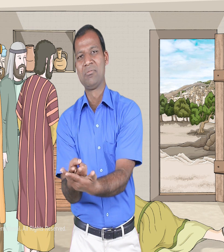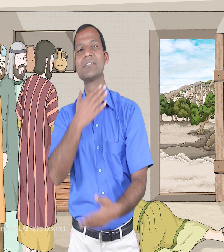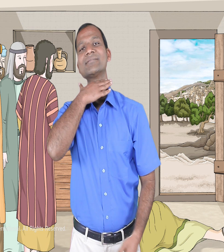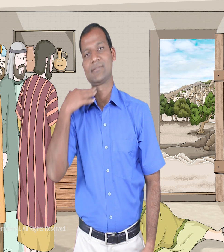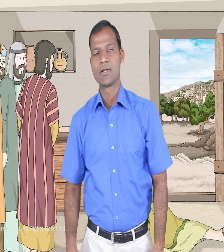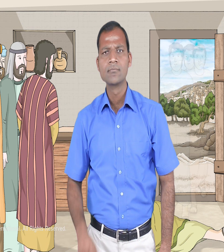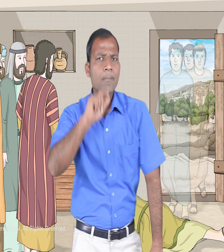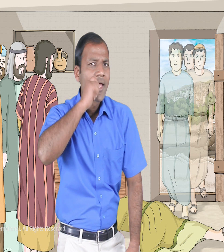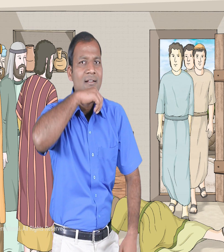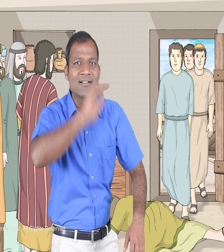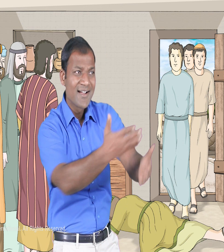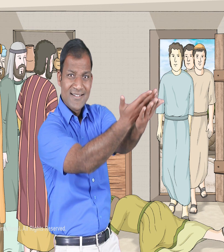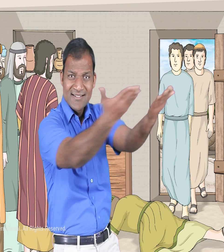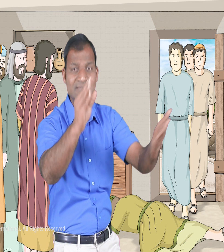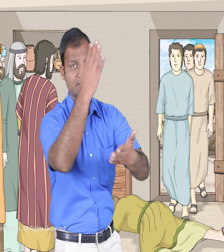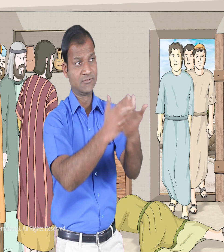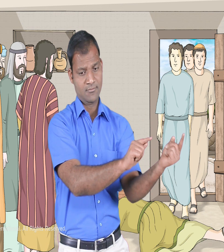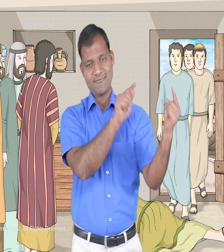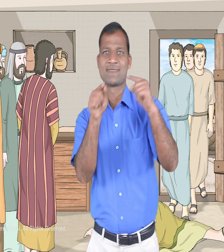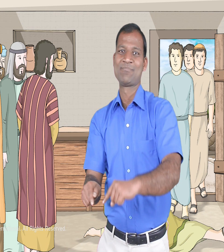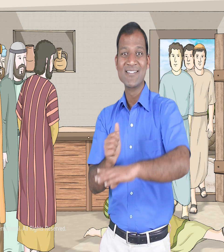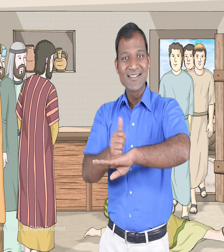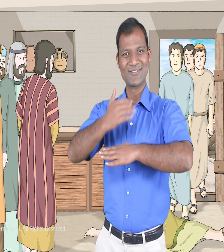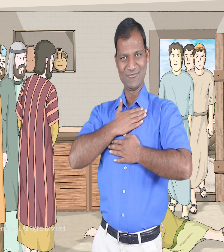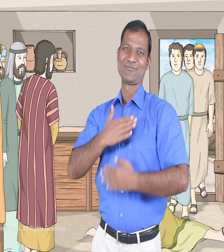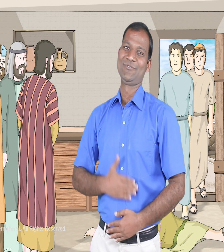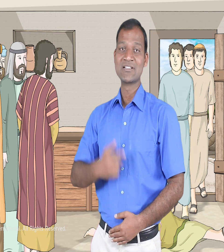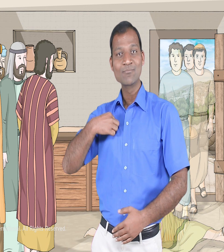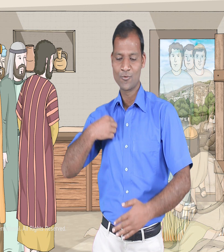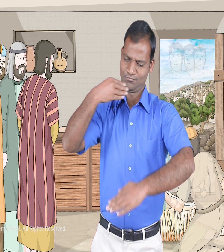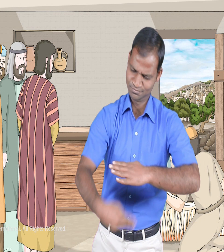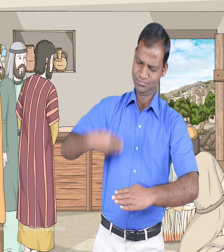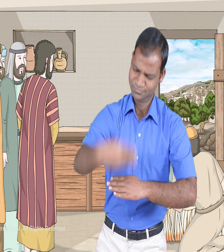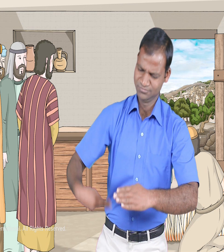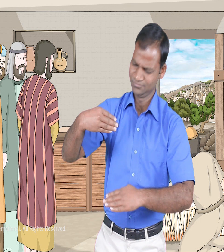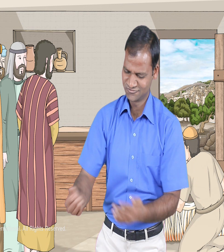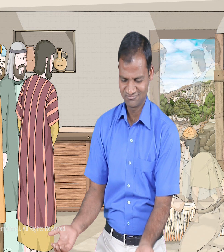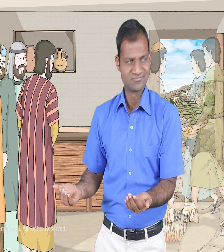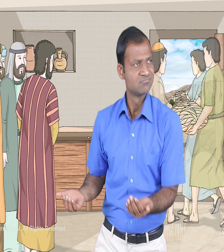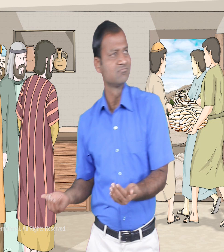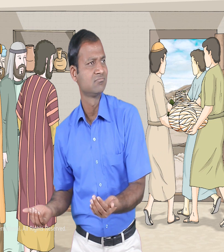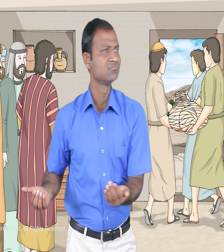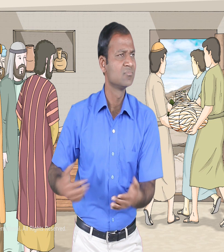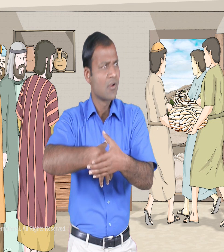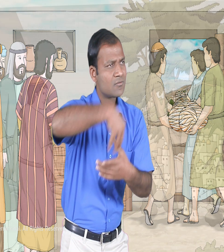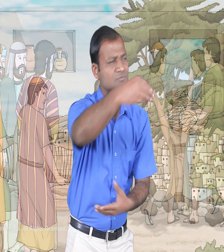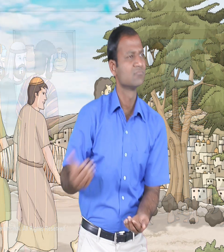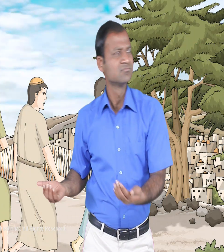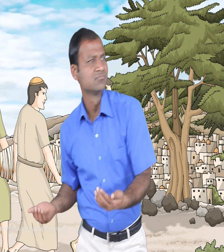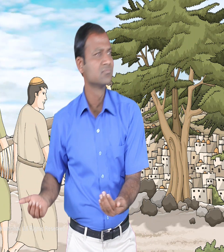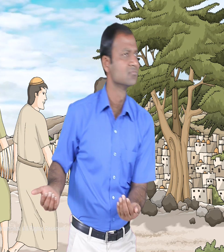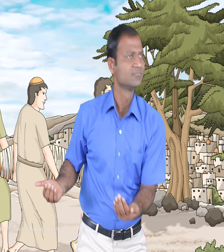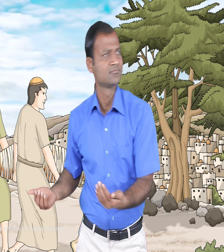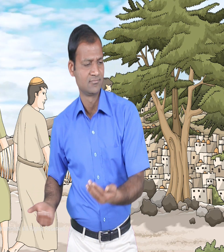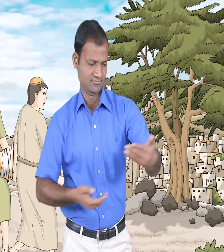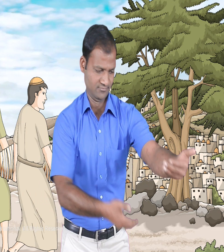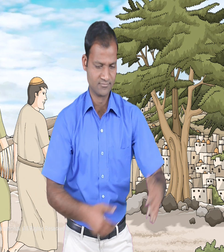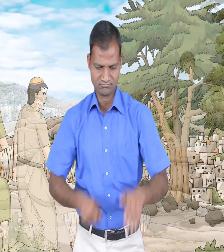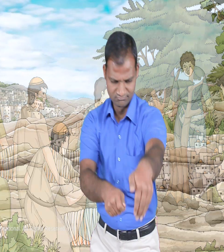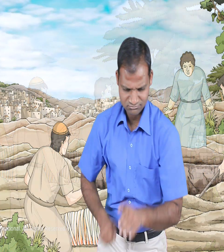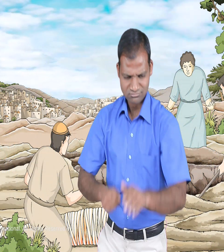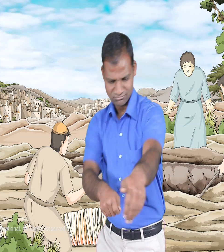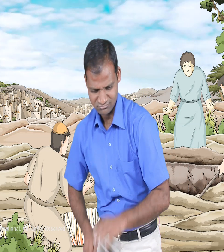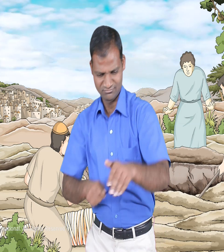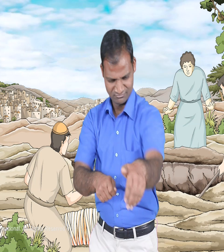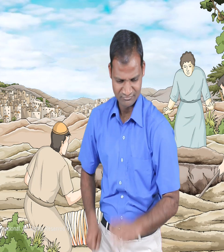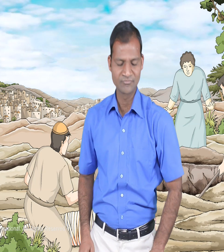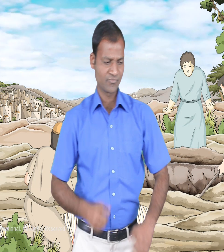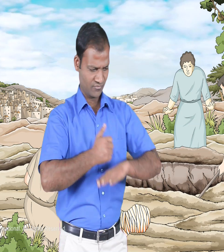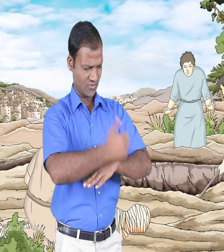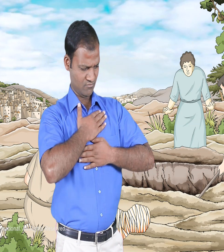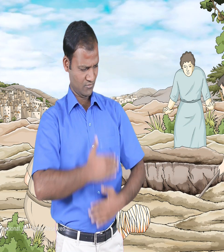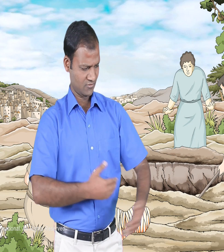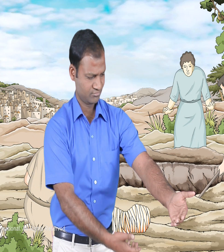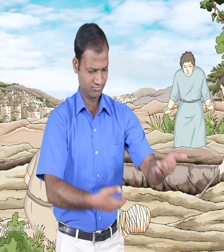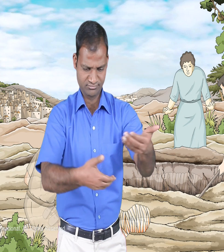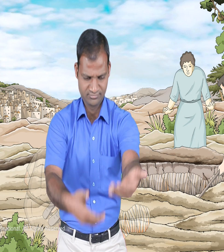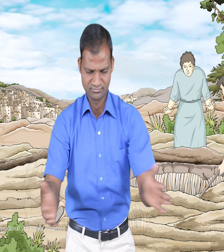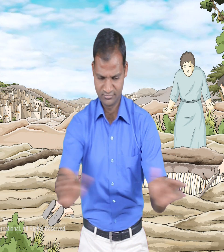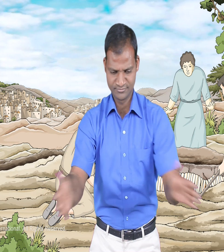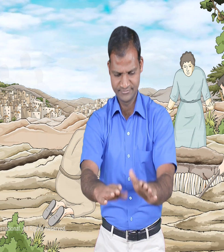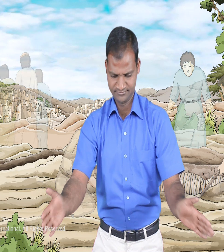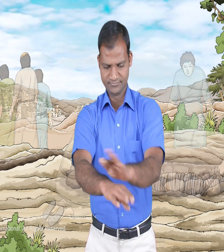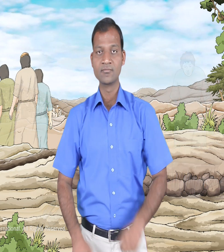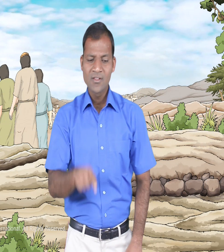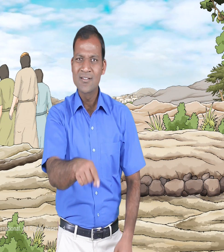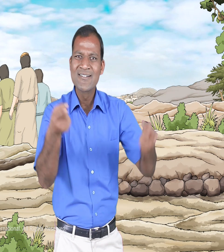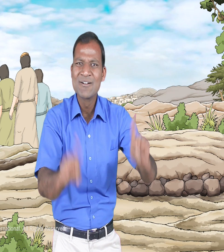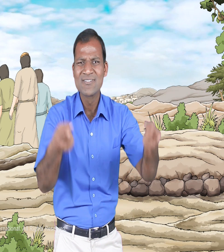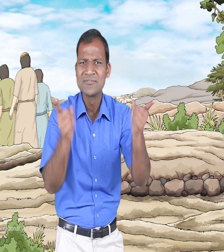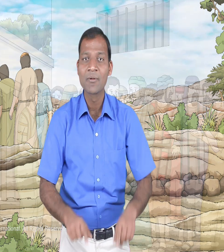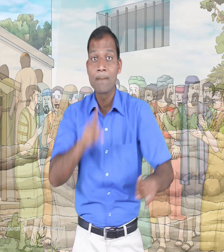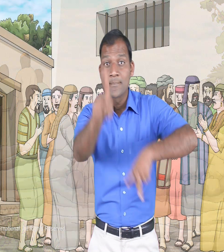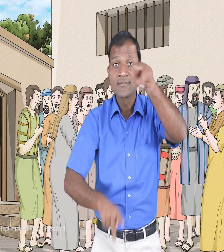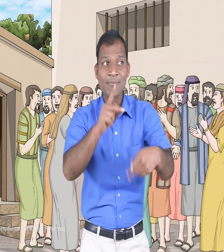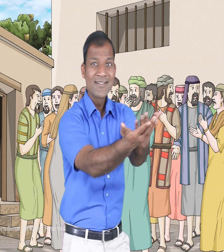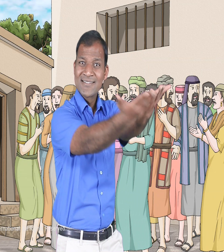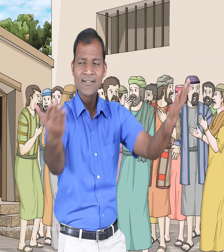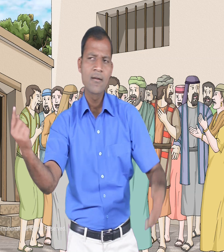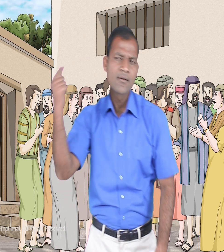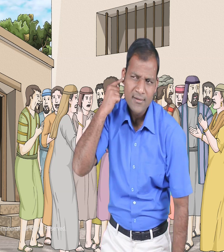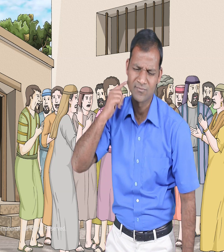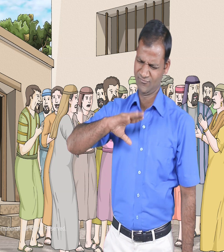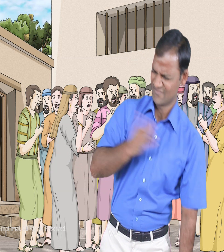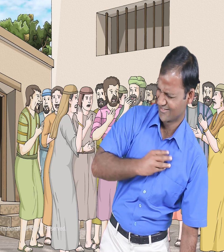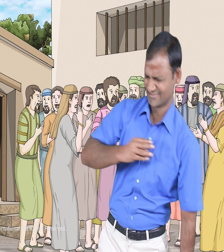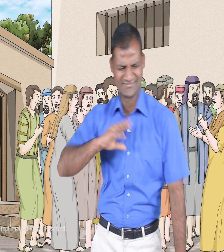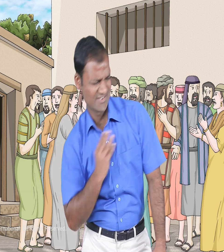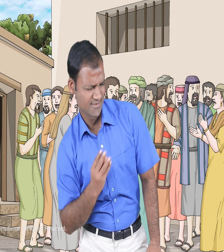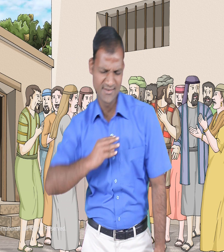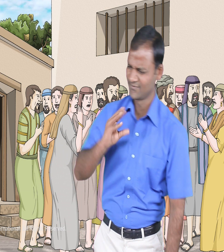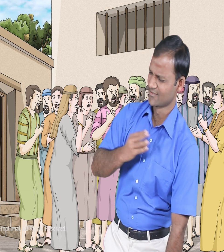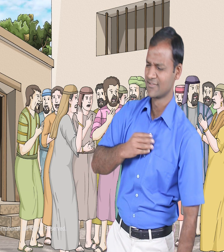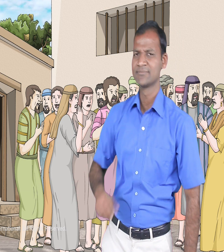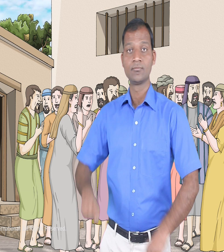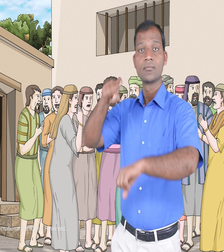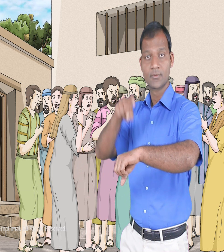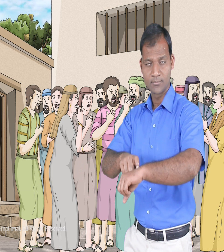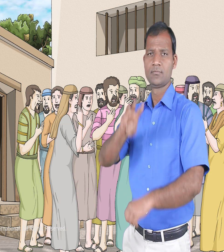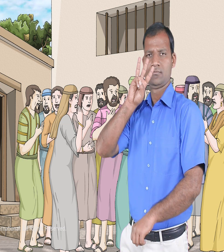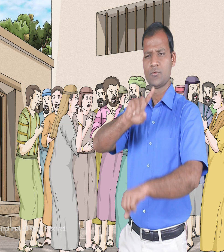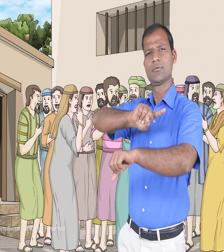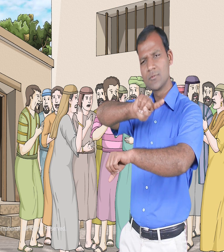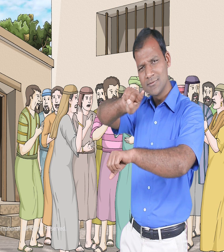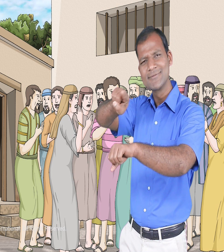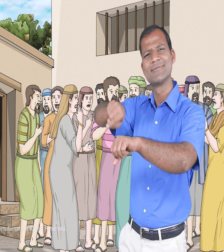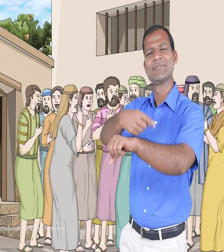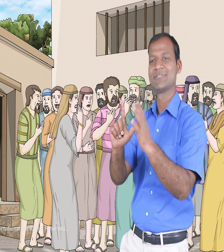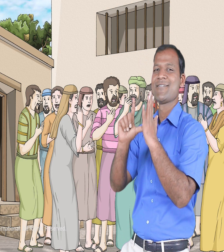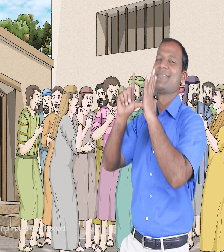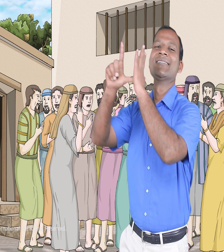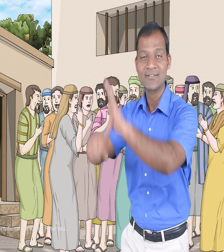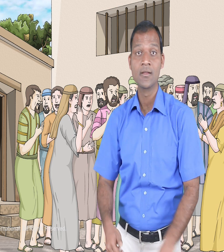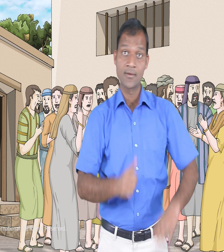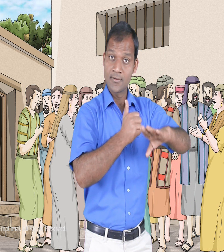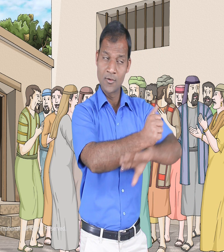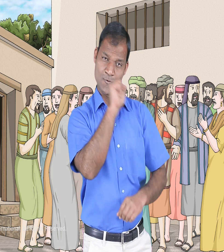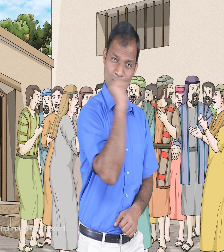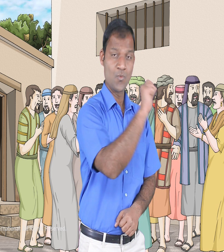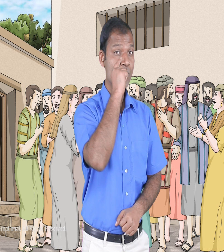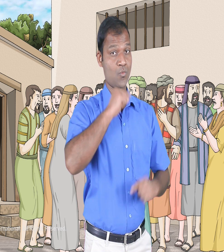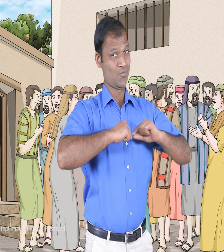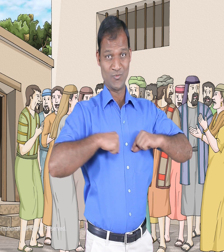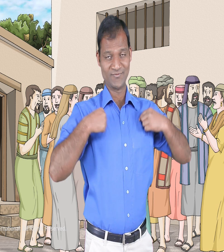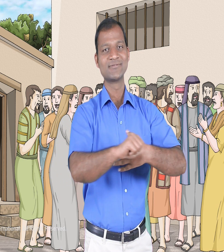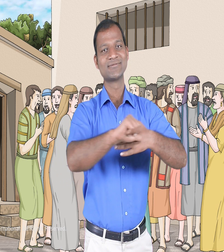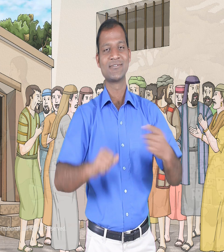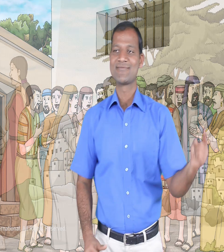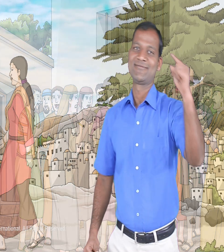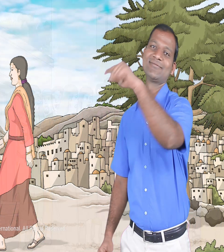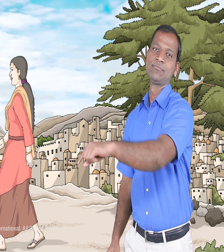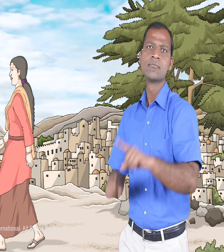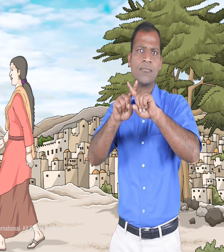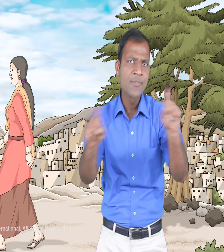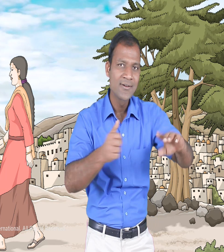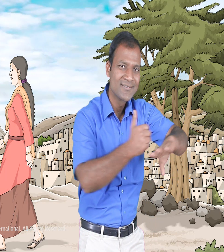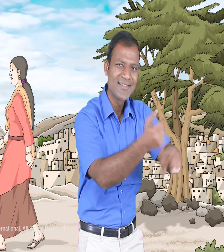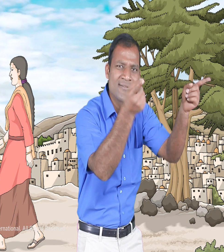Then the young men stepped forward, wrapped up his body, and carried him out and buried him.